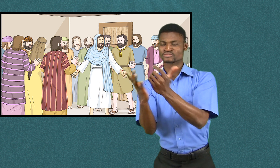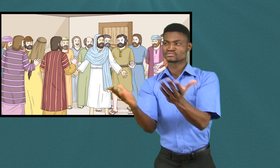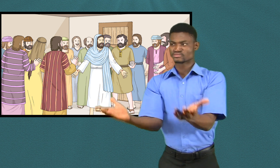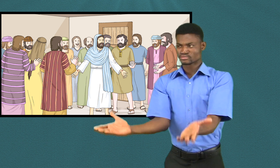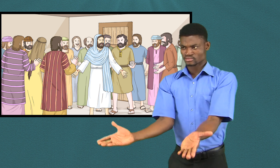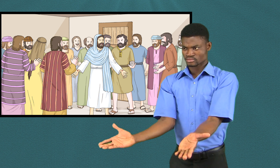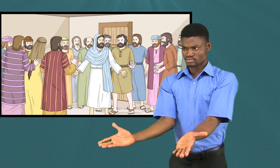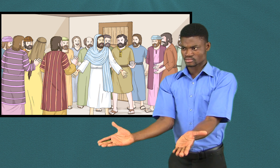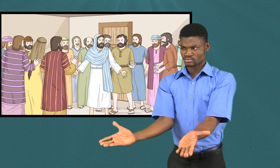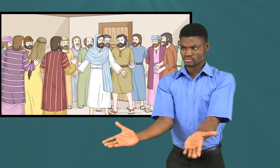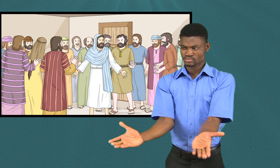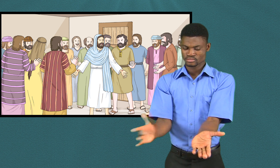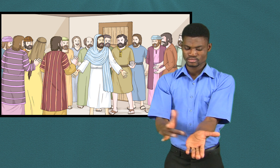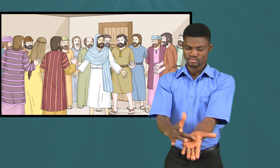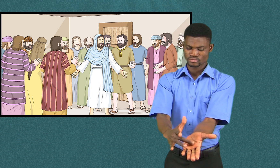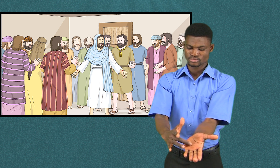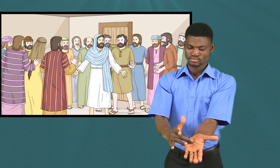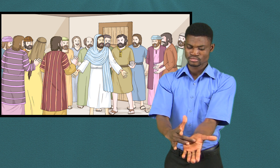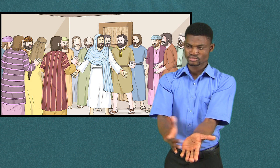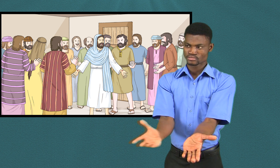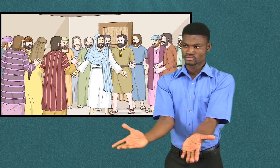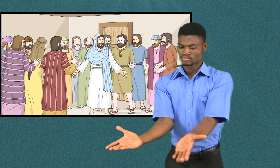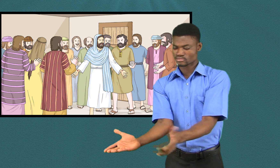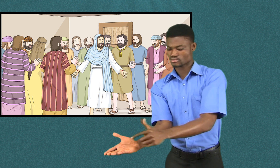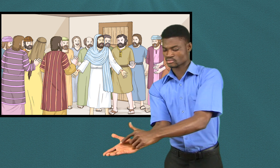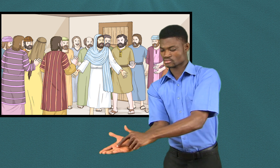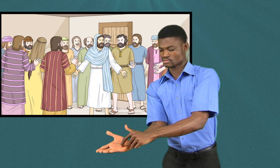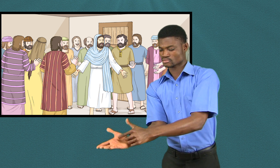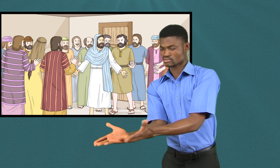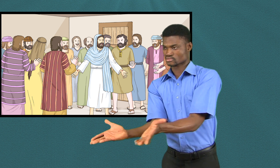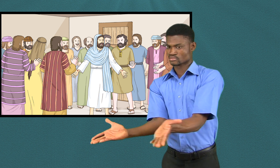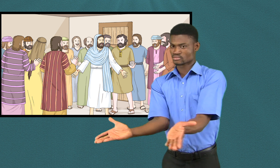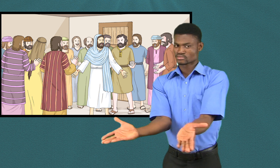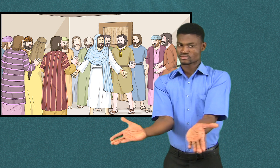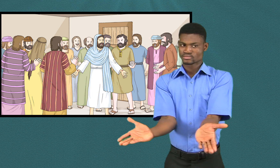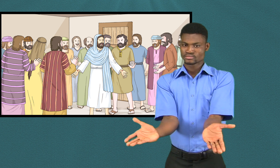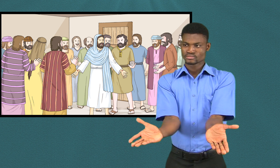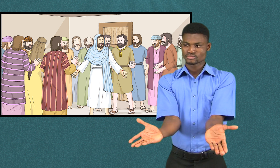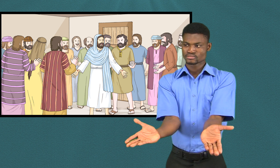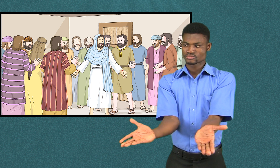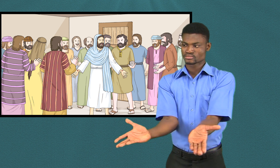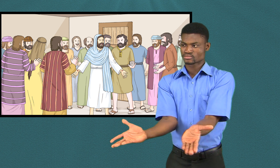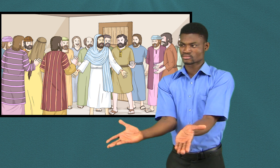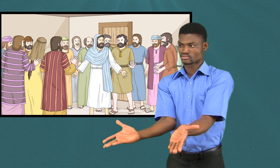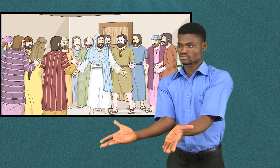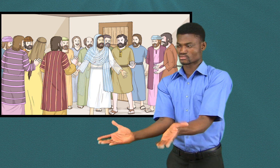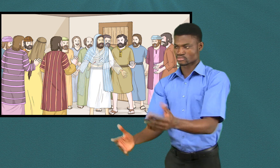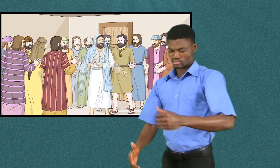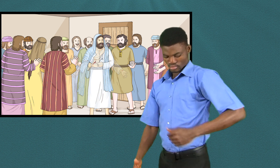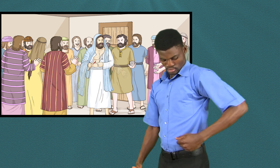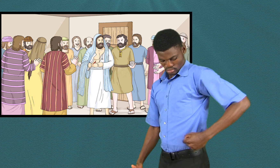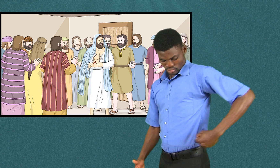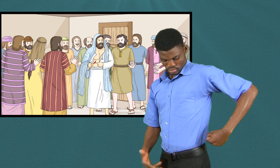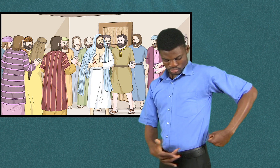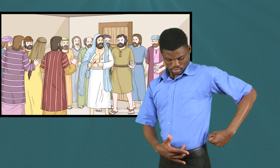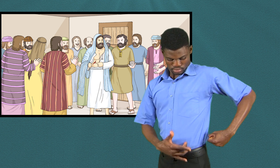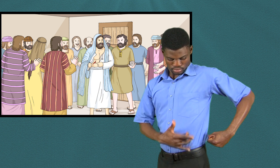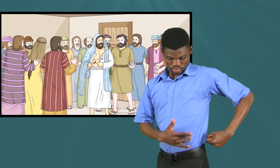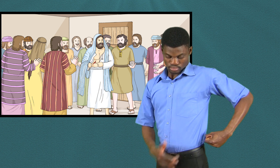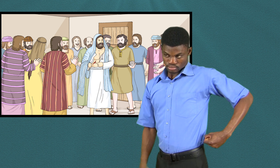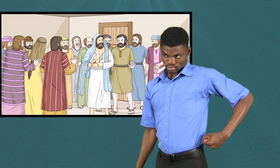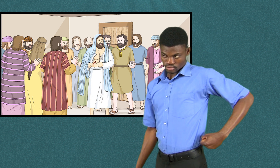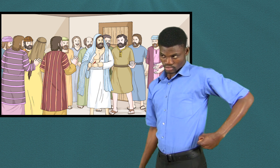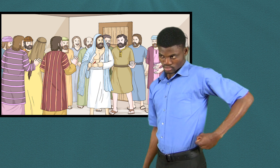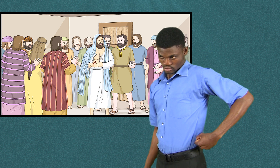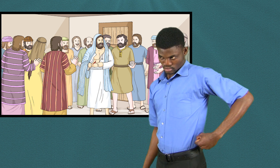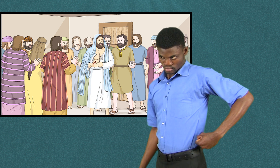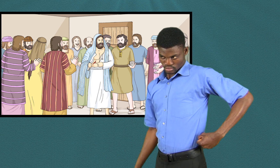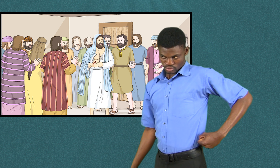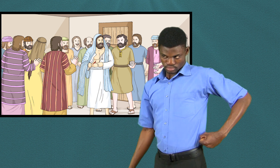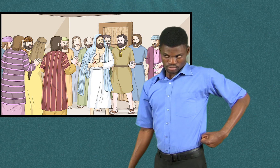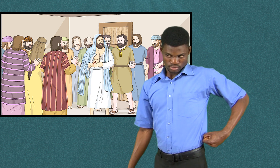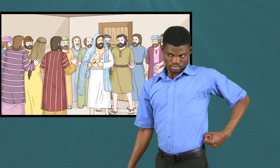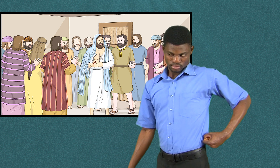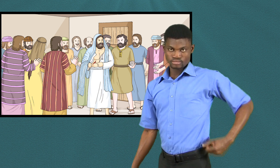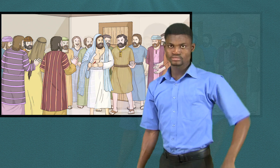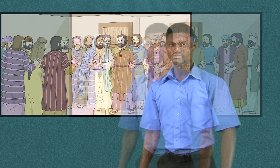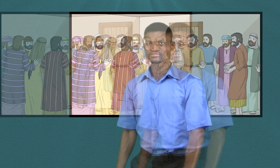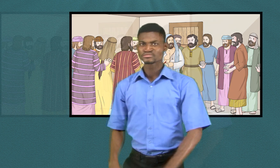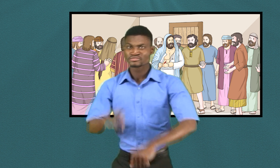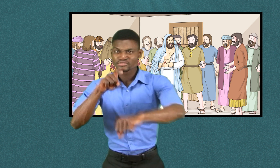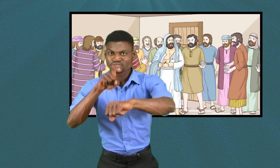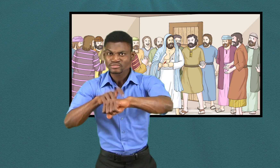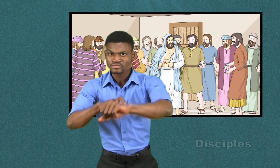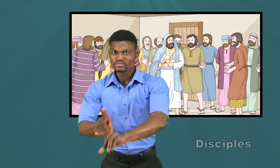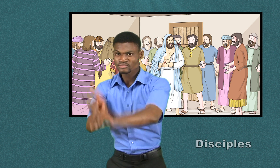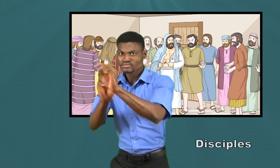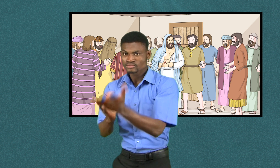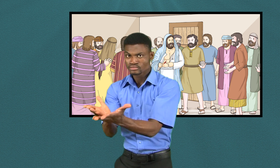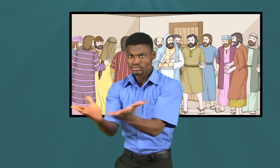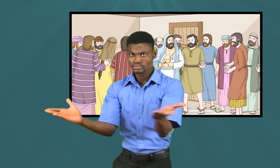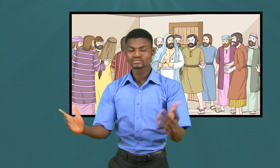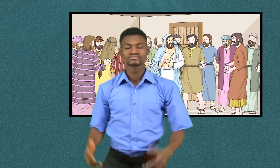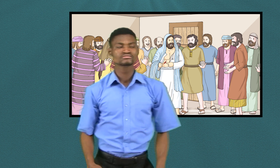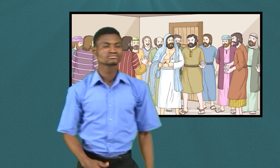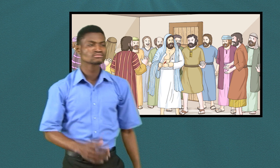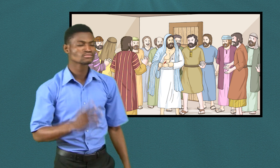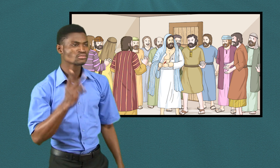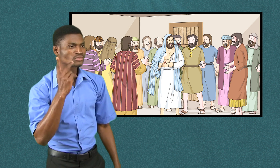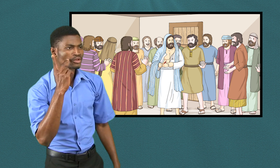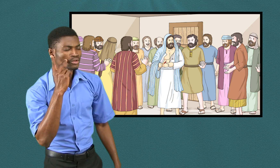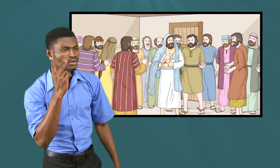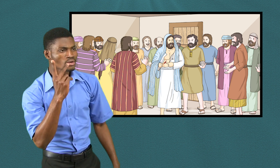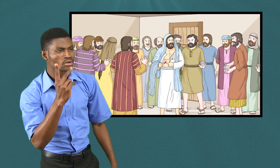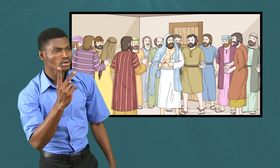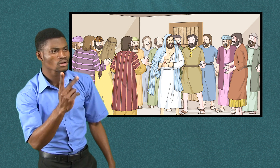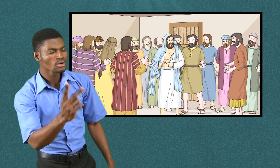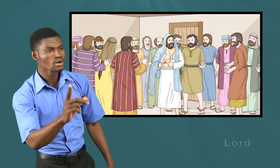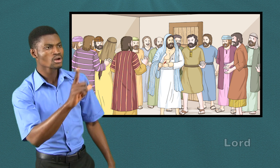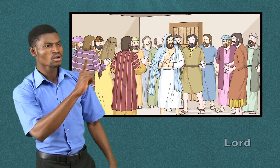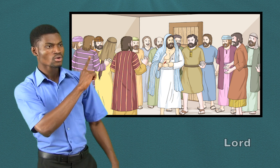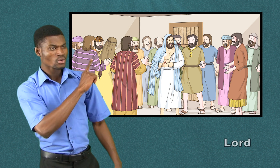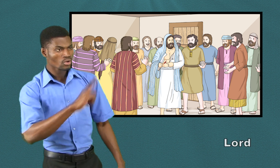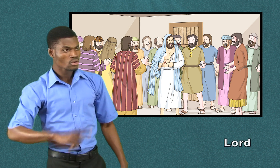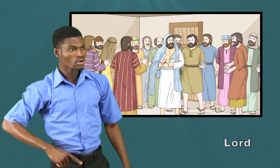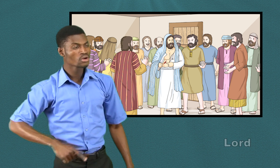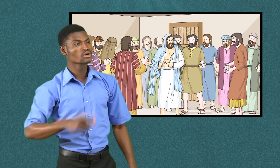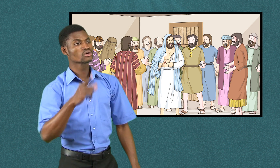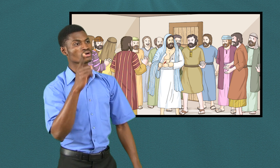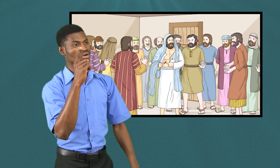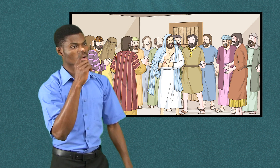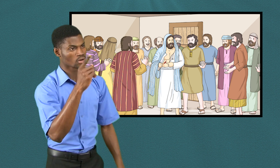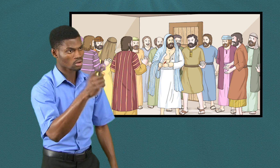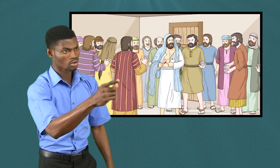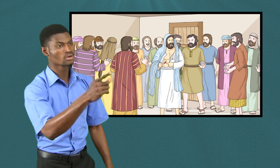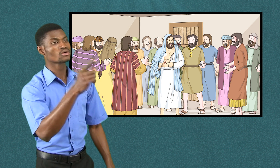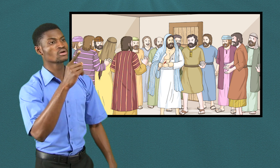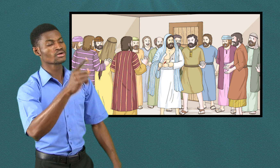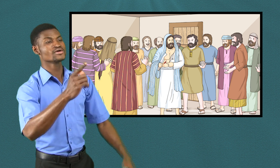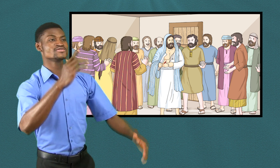“Peace be with you!” He said to them.